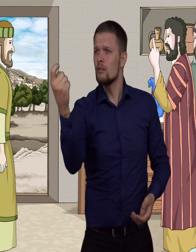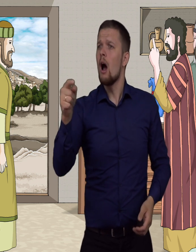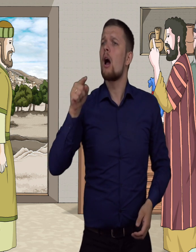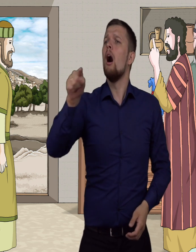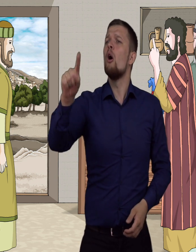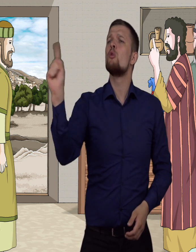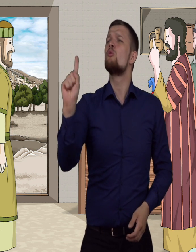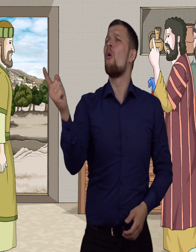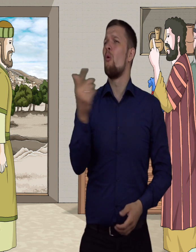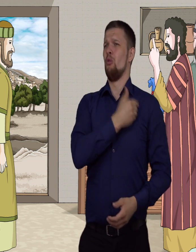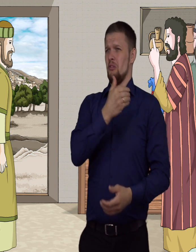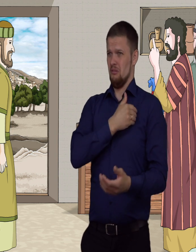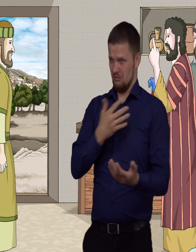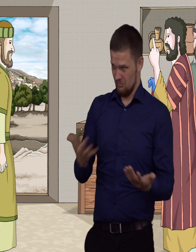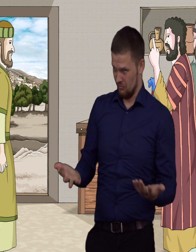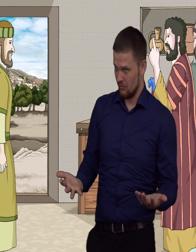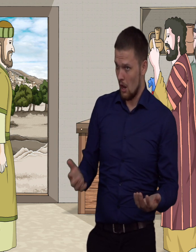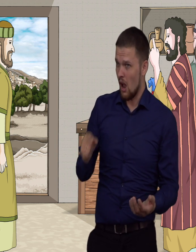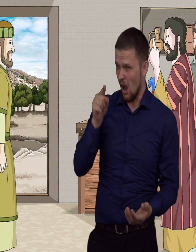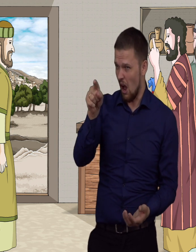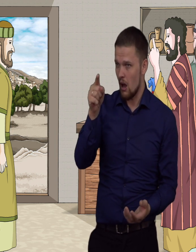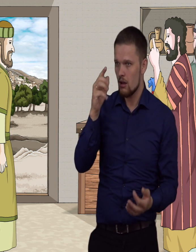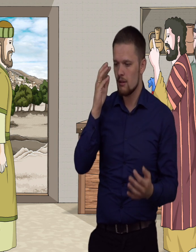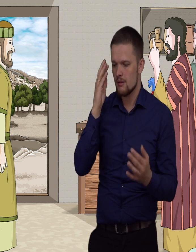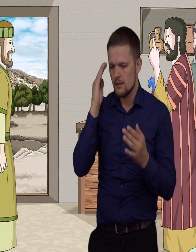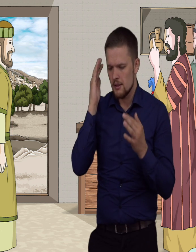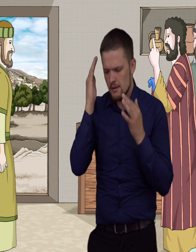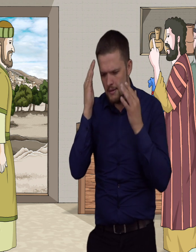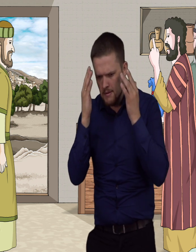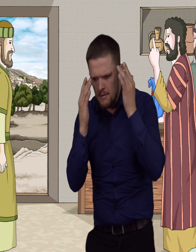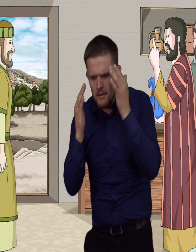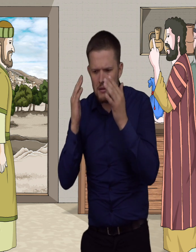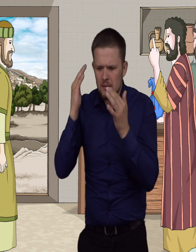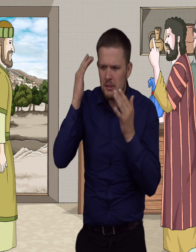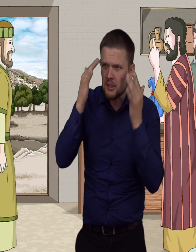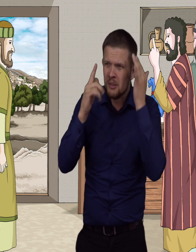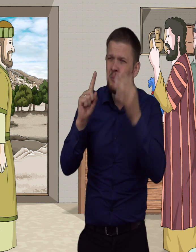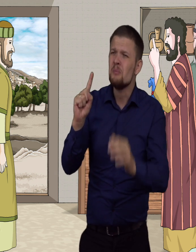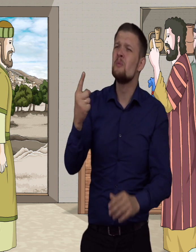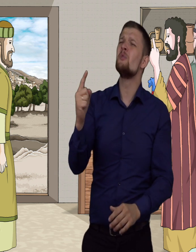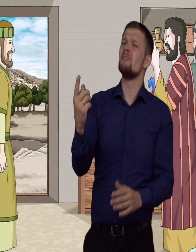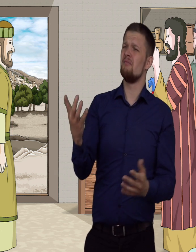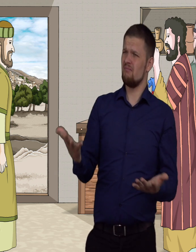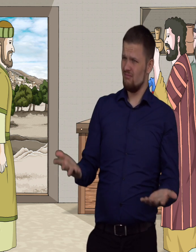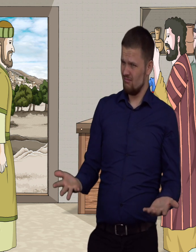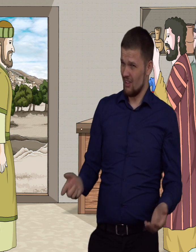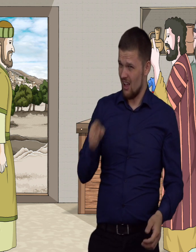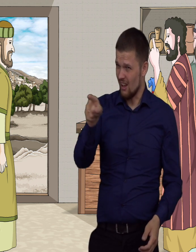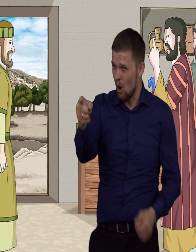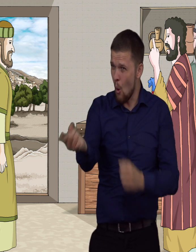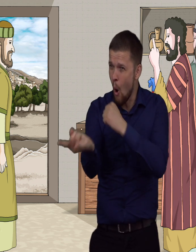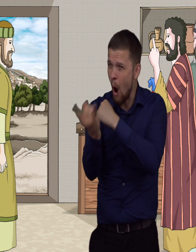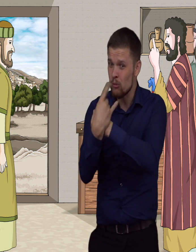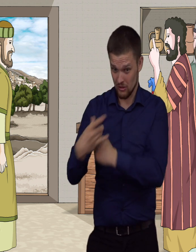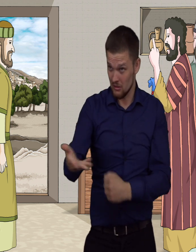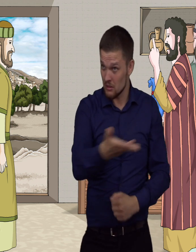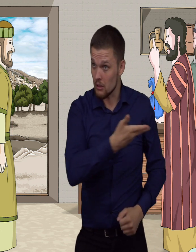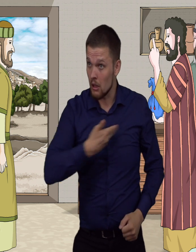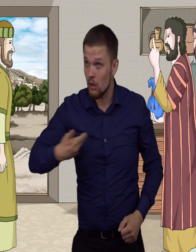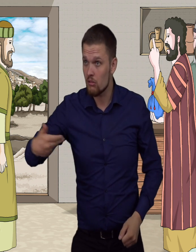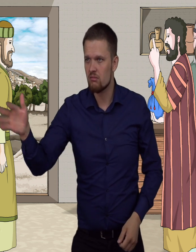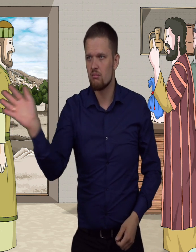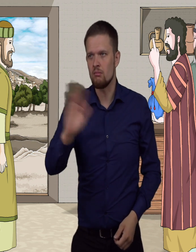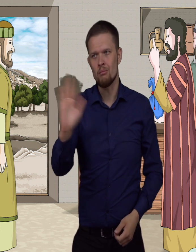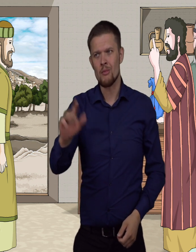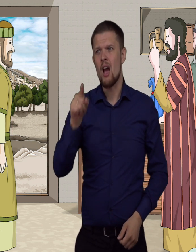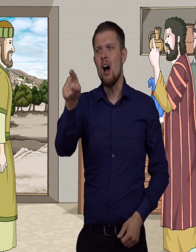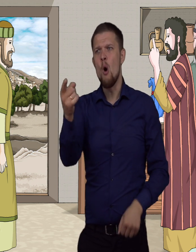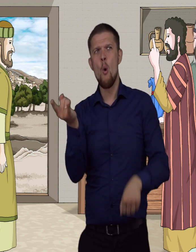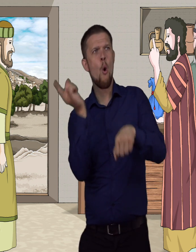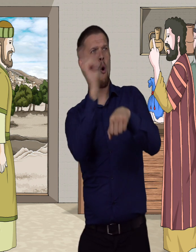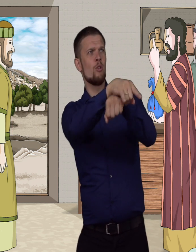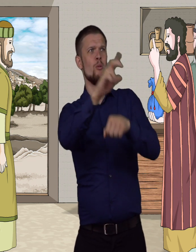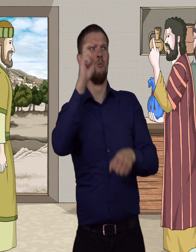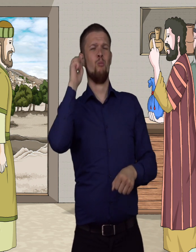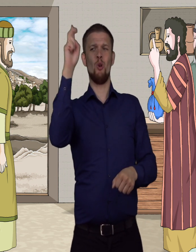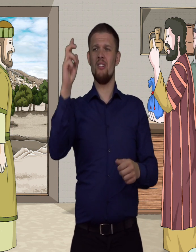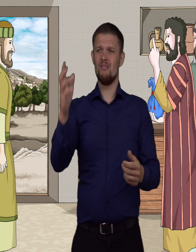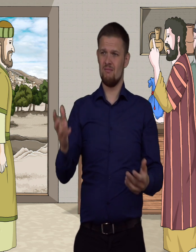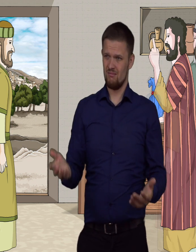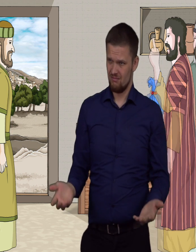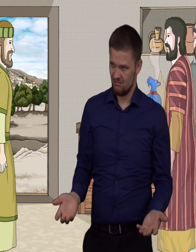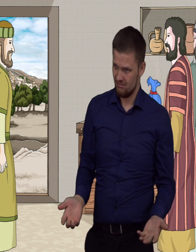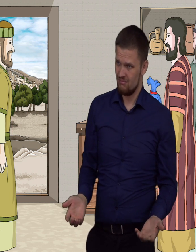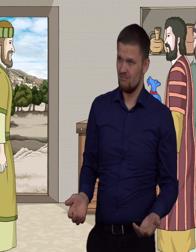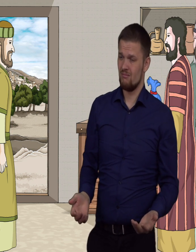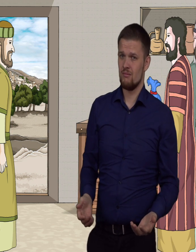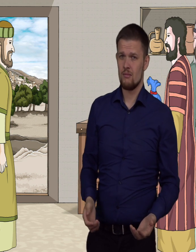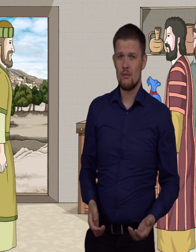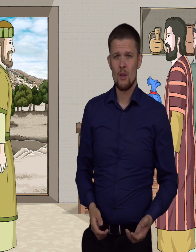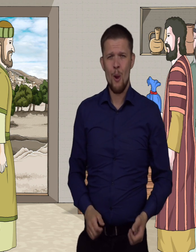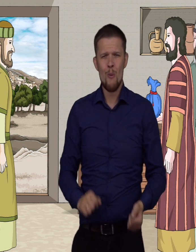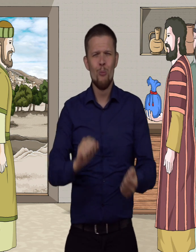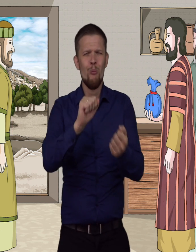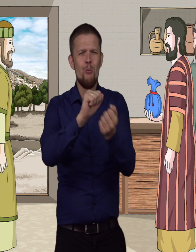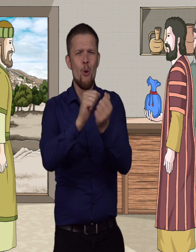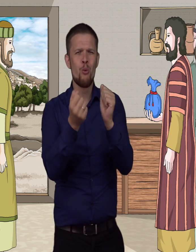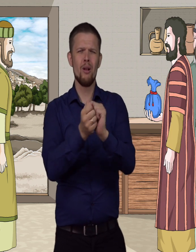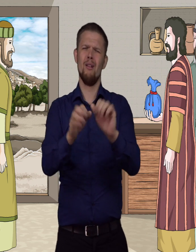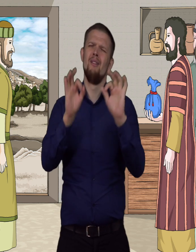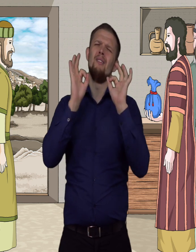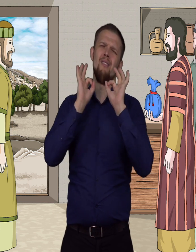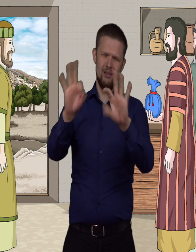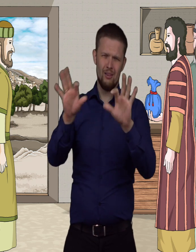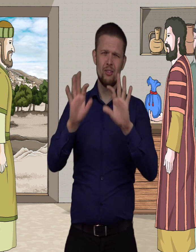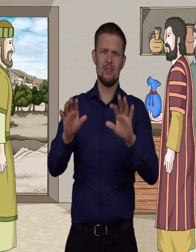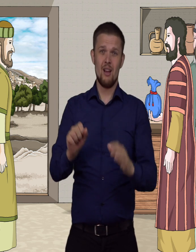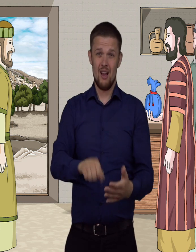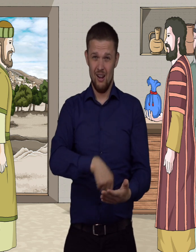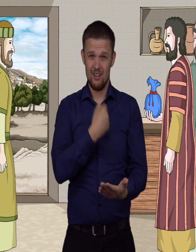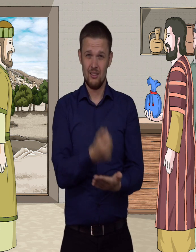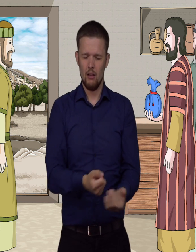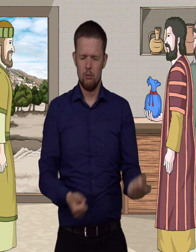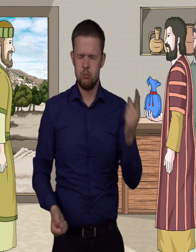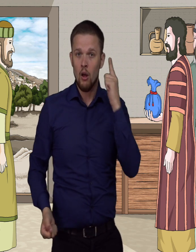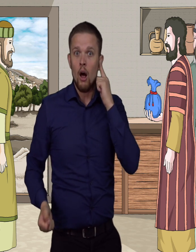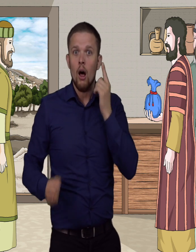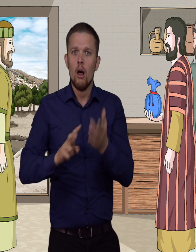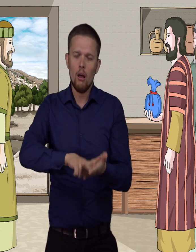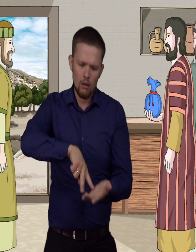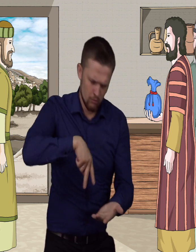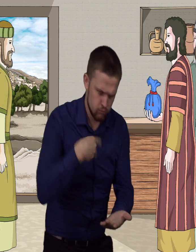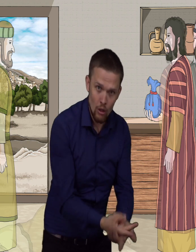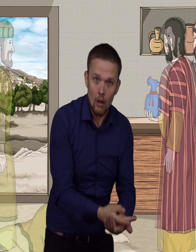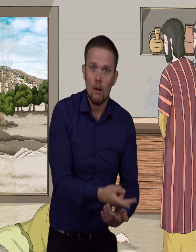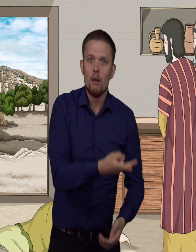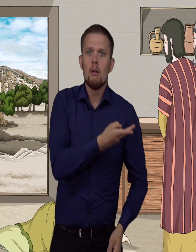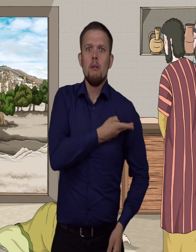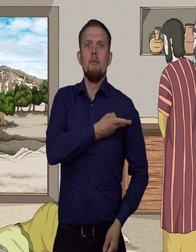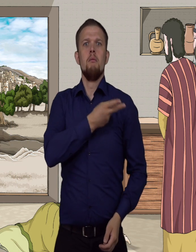How could you conceive such a deed in your heart? You have not lied to men, but to God!”